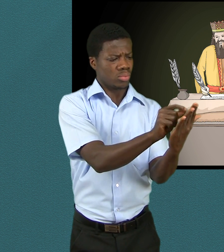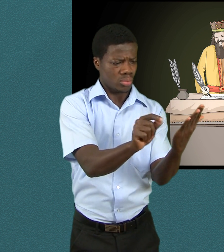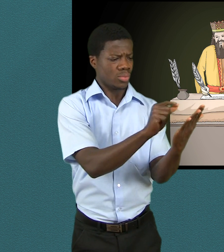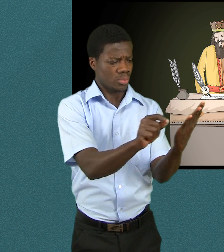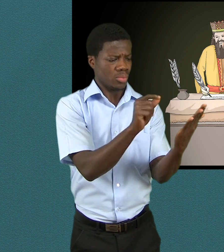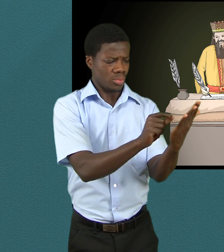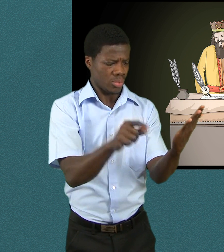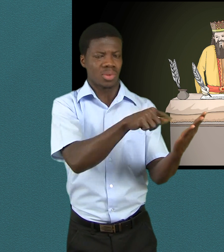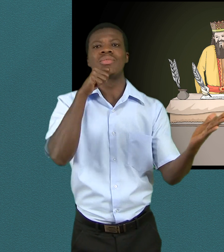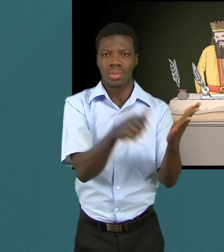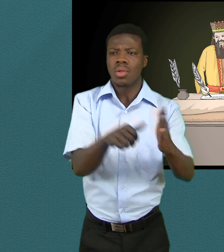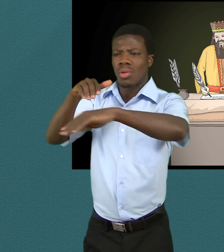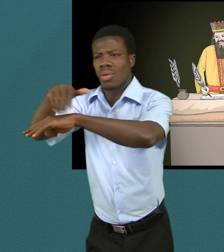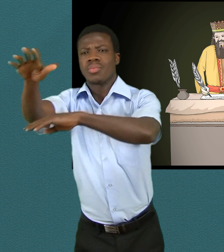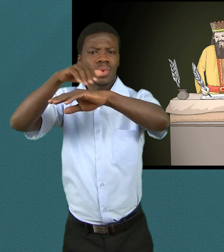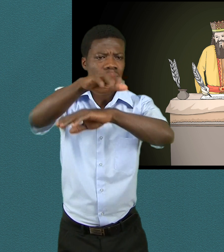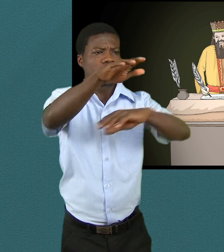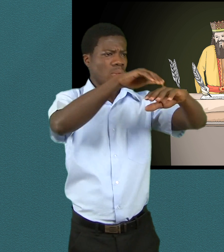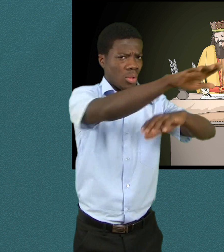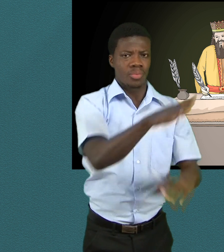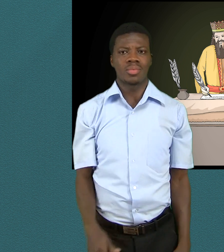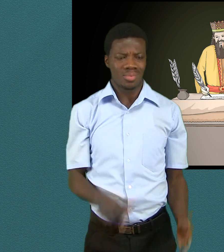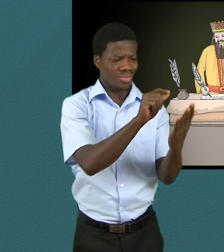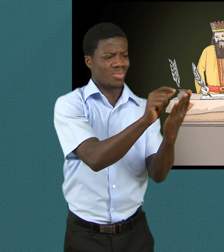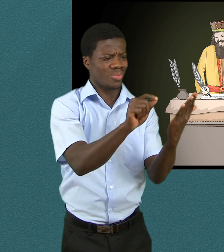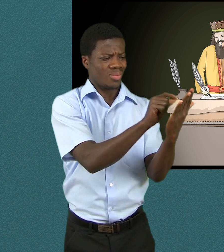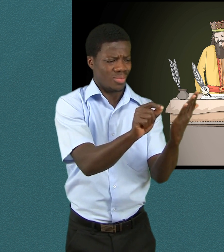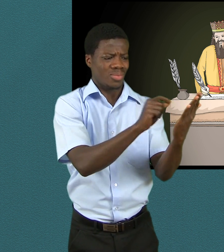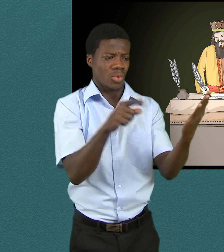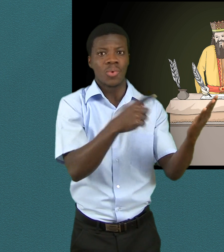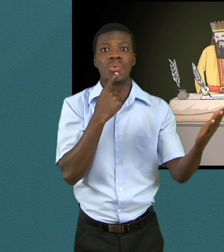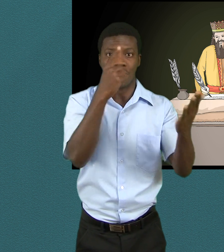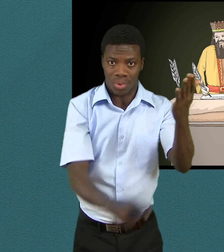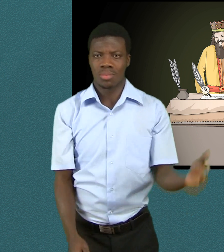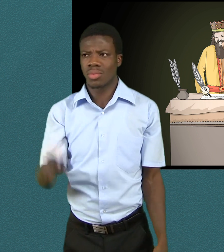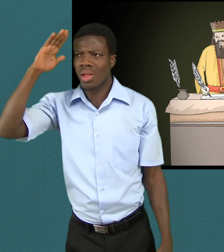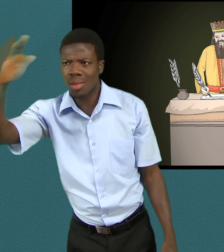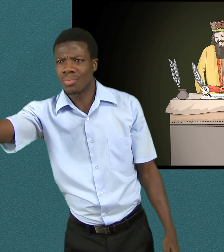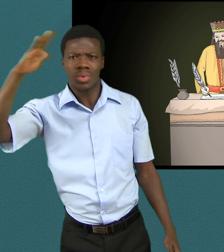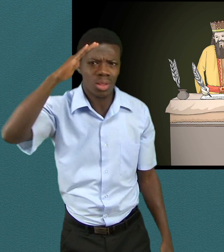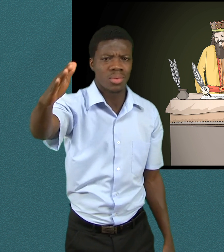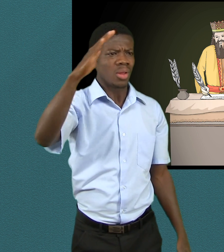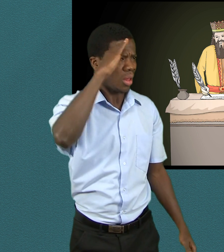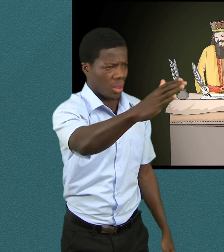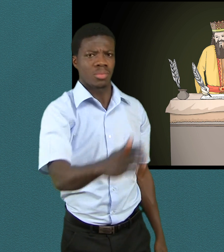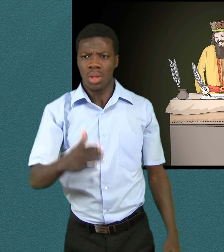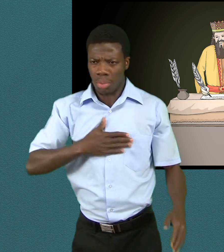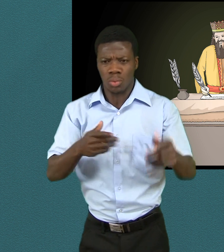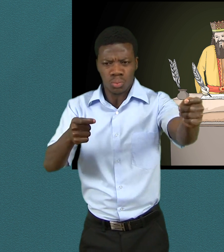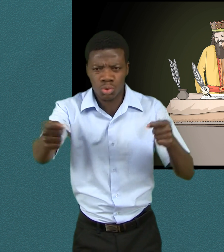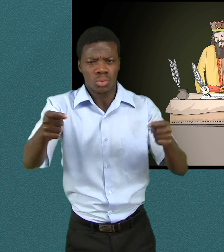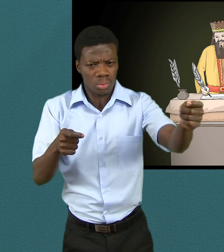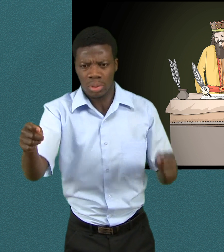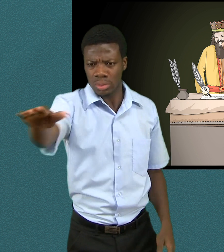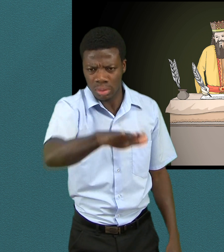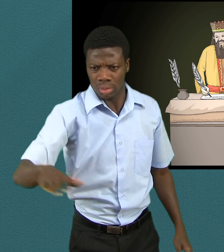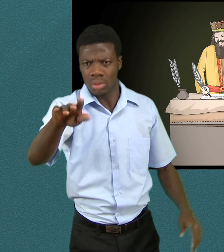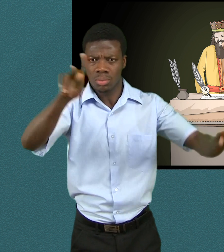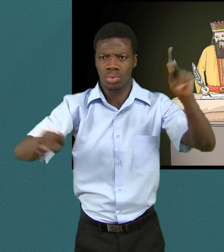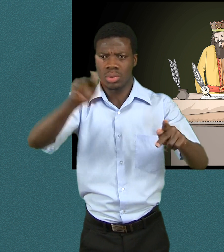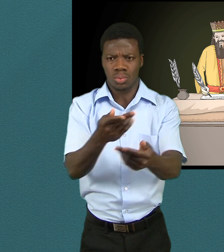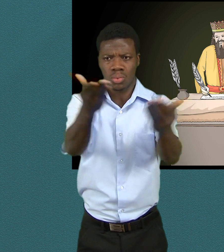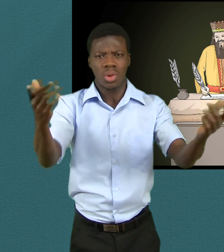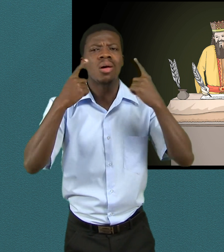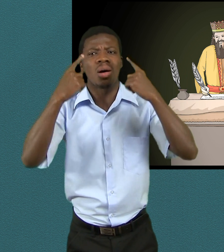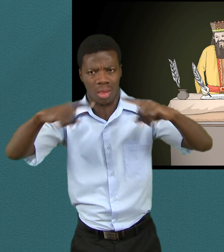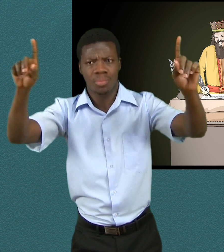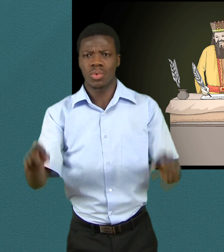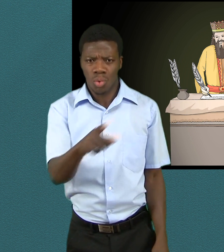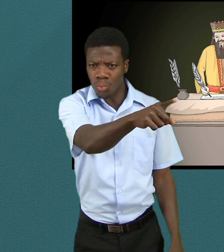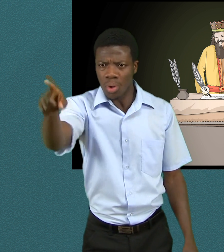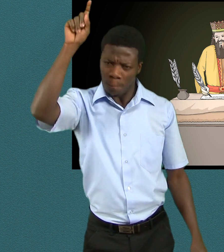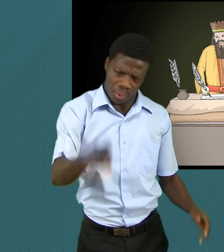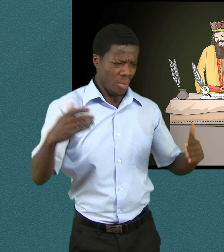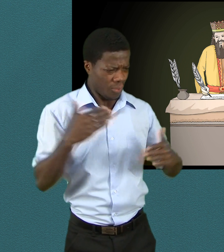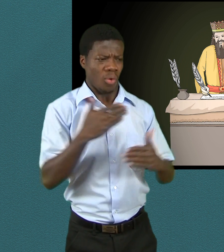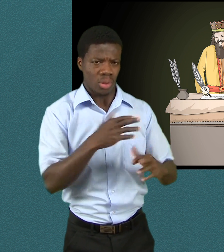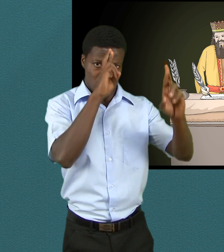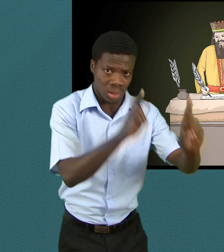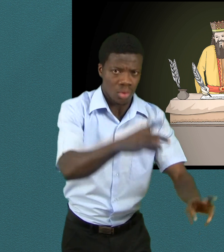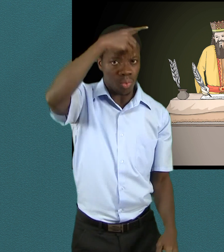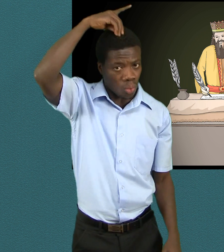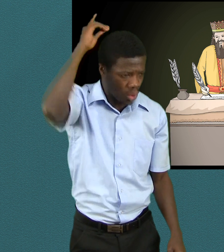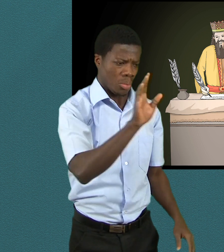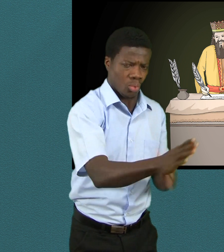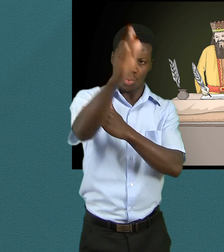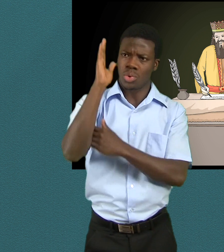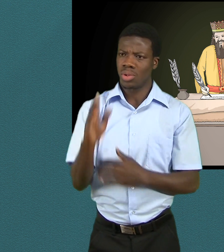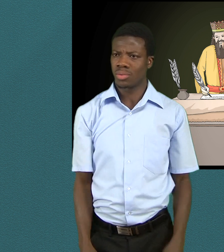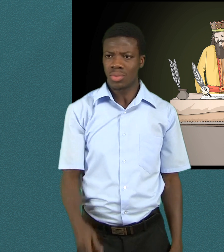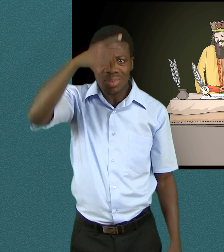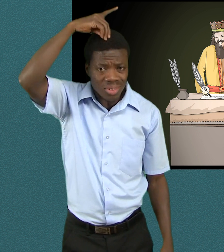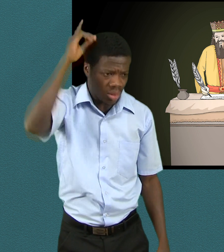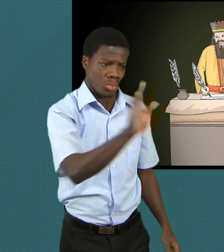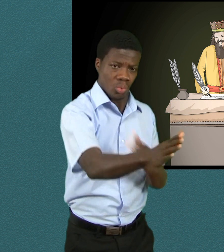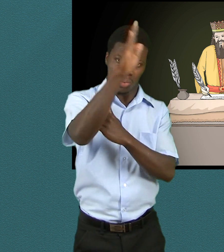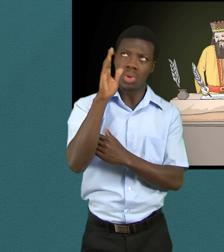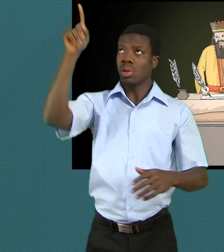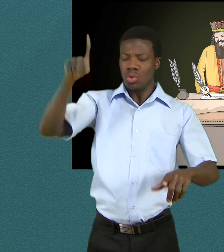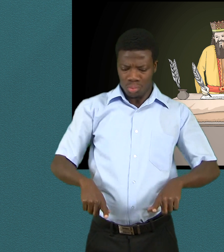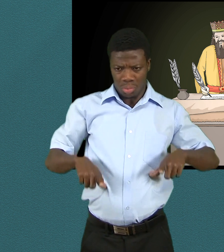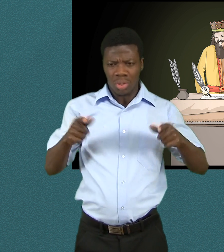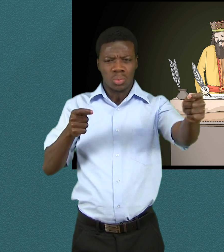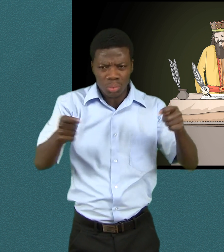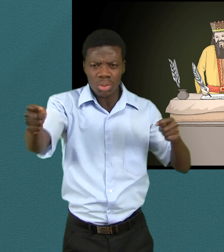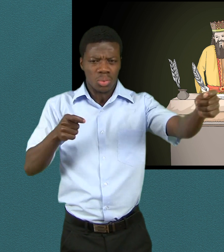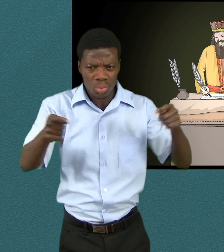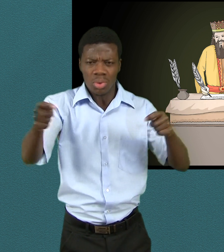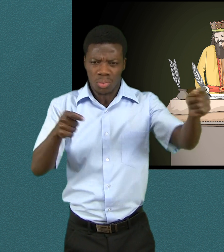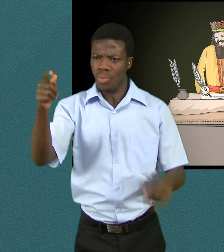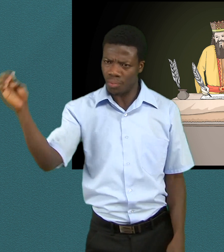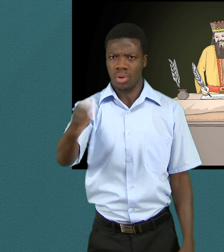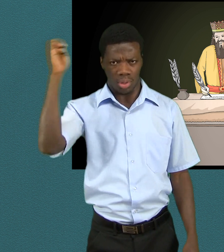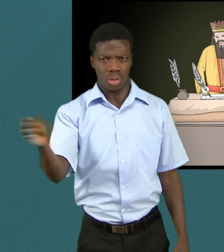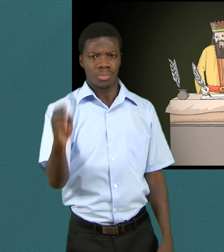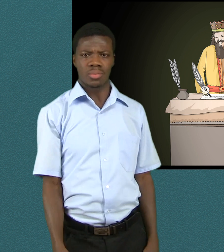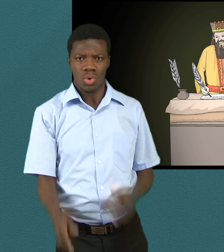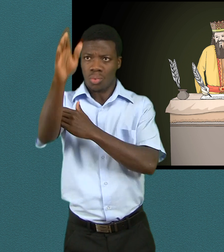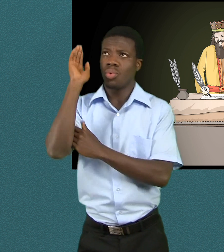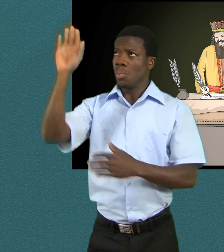I hereby decree that in every part of my kingdom, men are to tremble in fear before the God of Daniel: For He is the living God, and He endures forever;